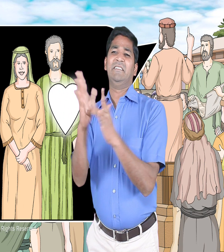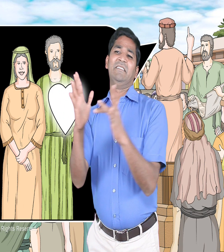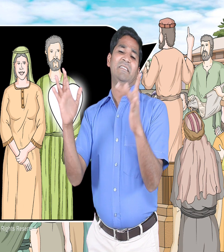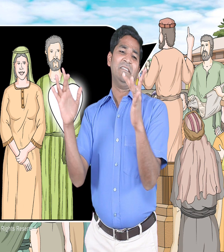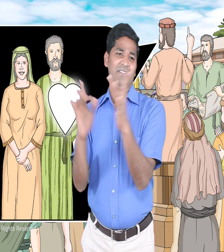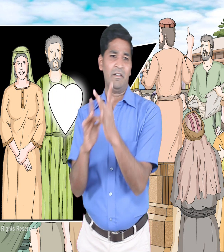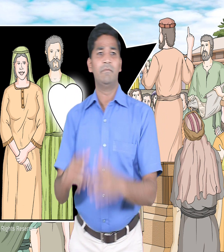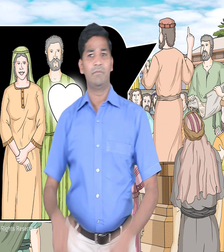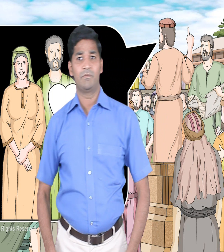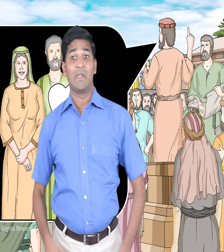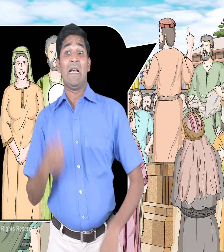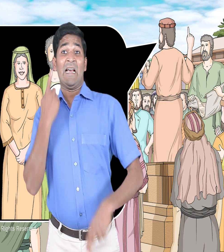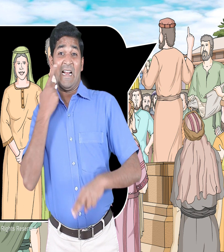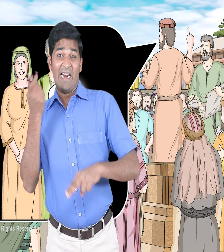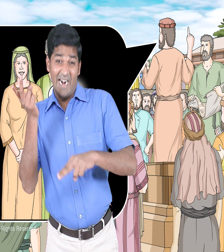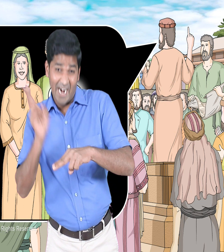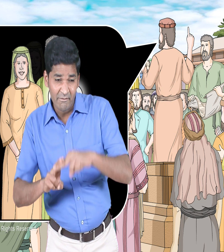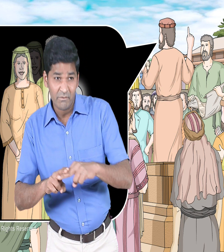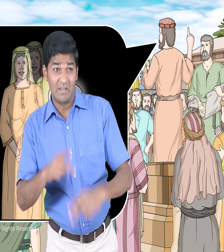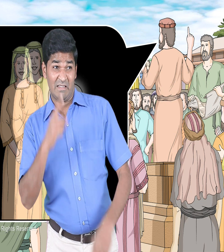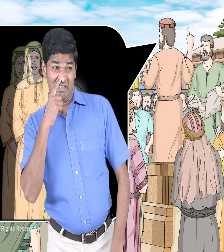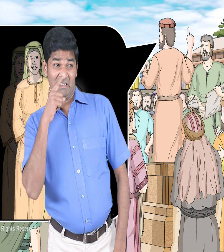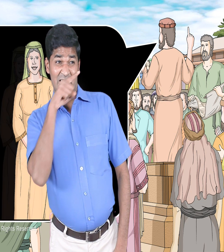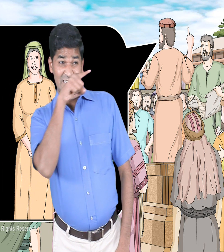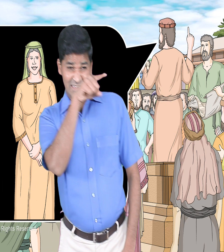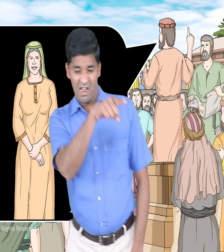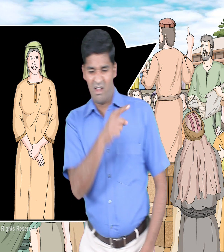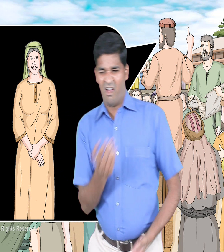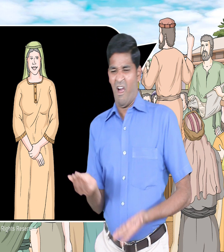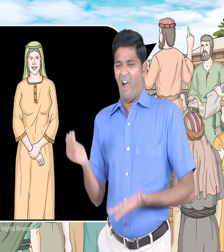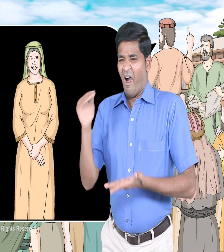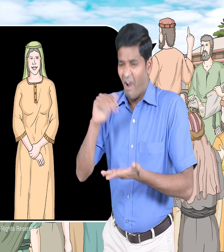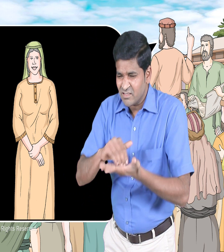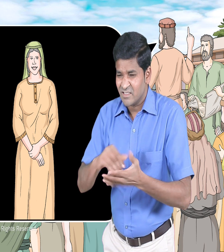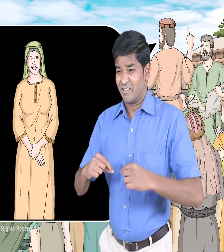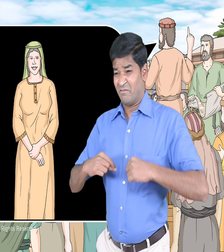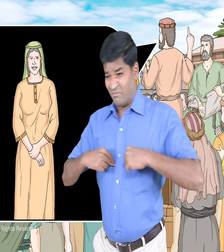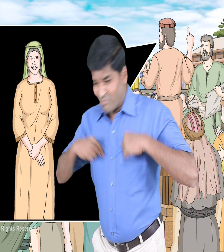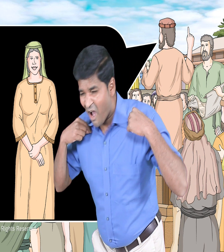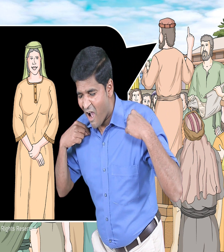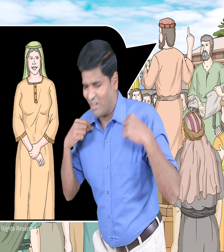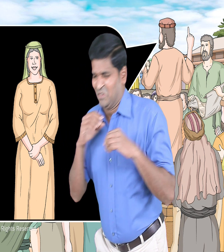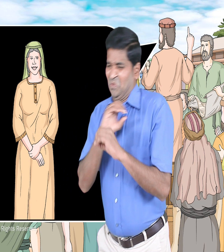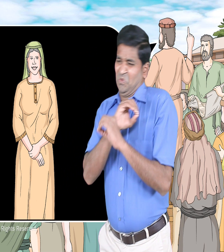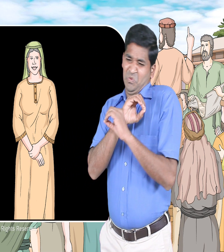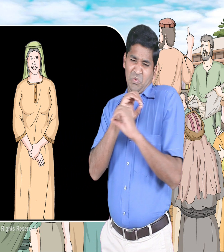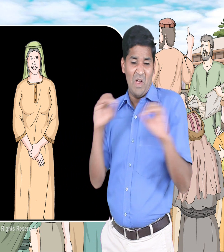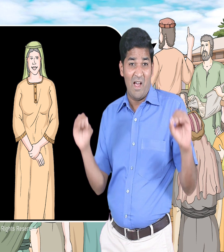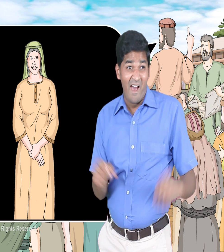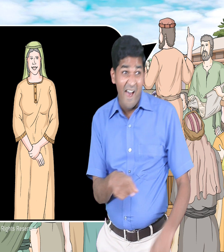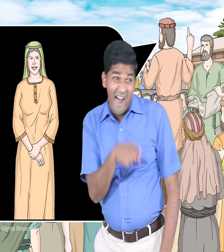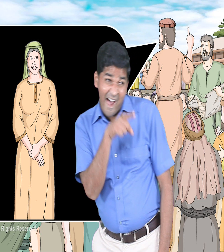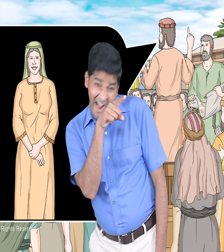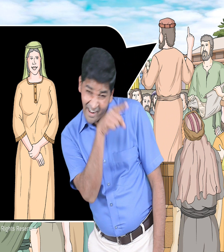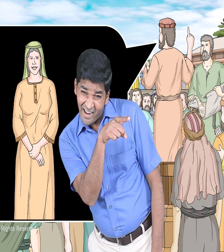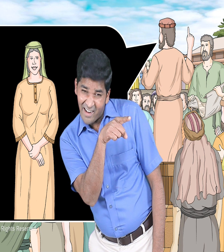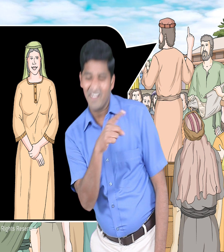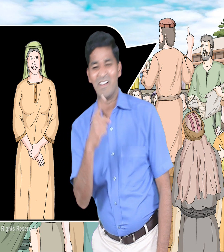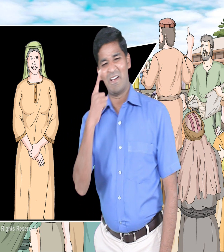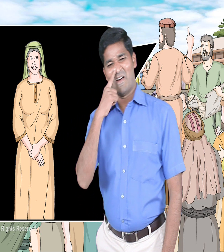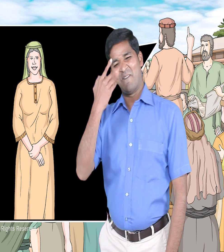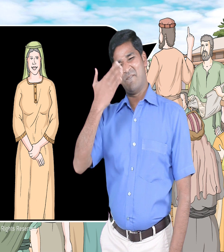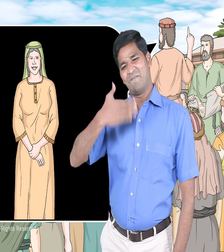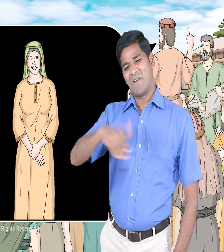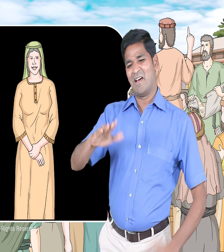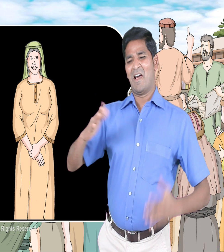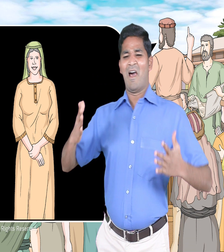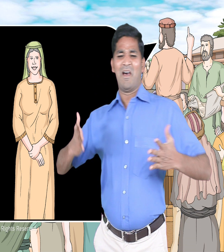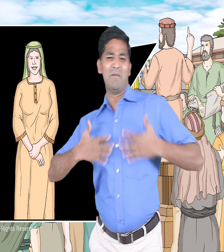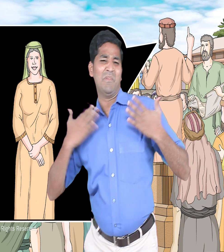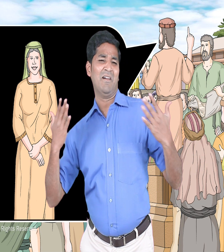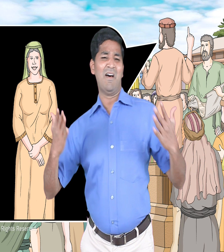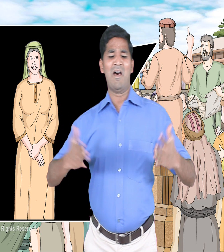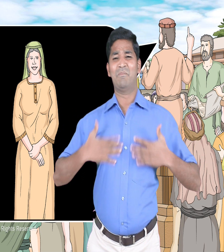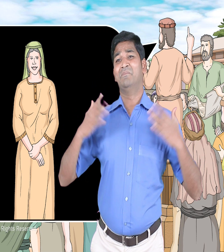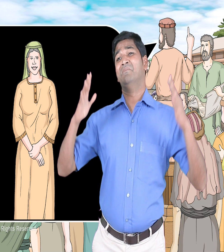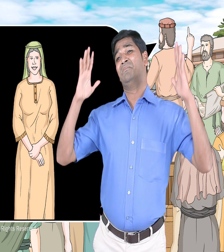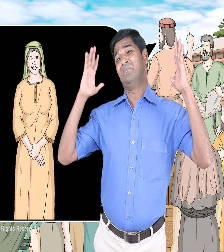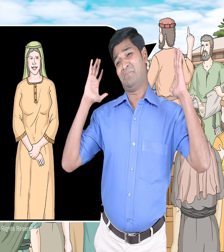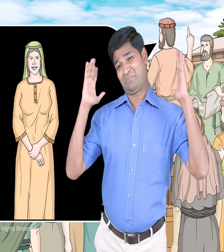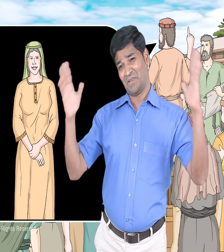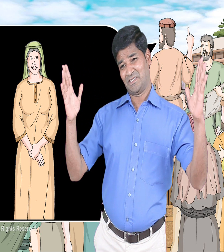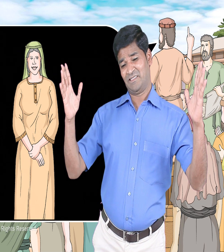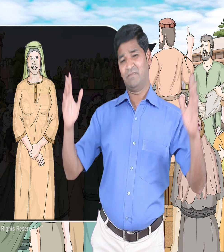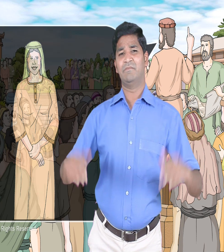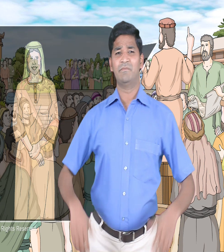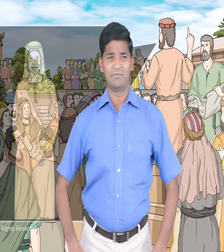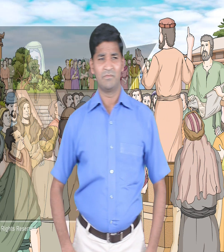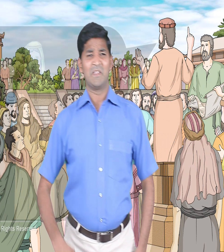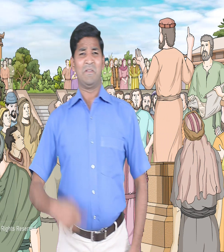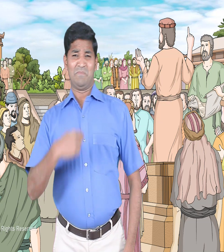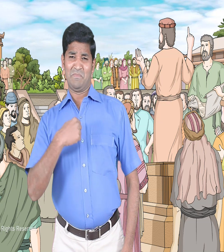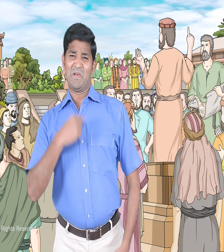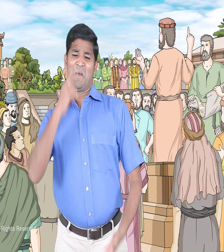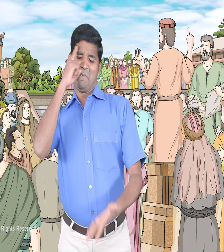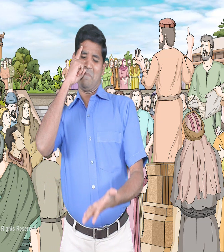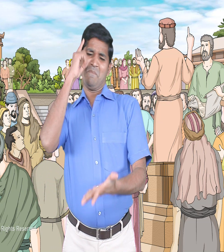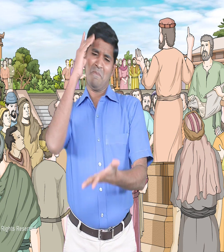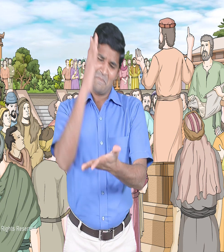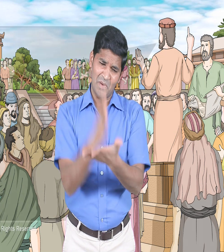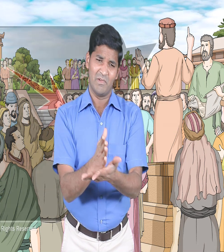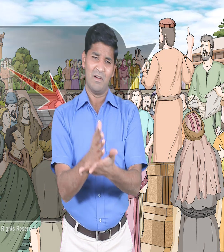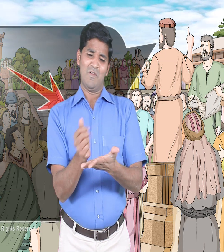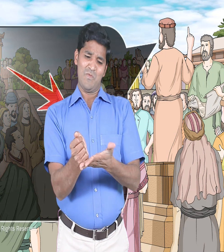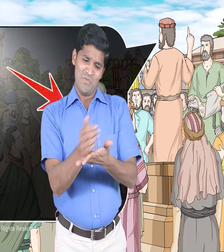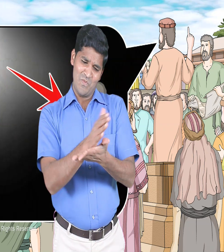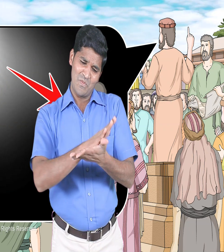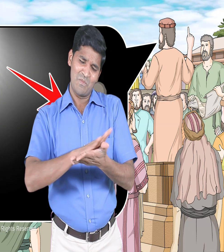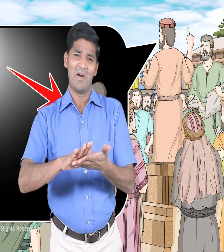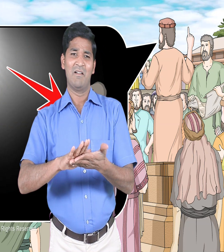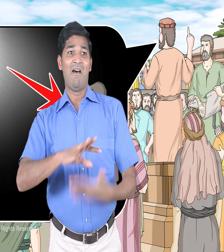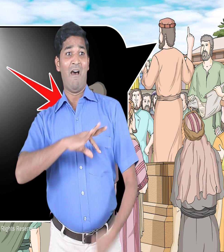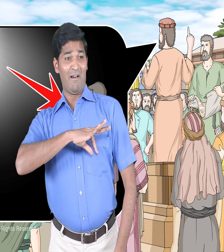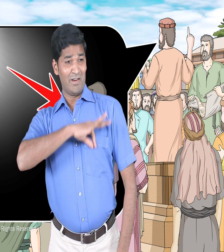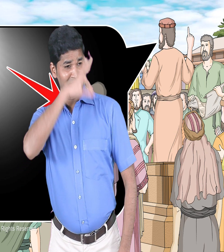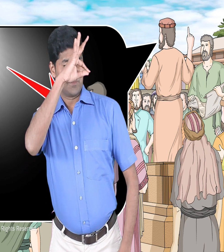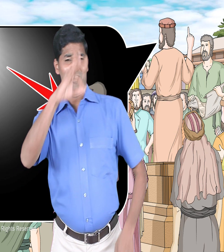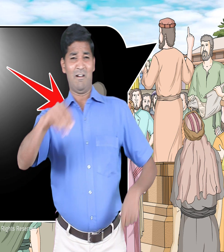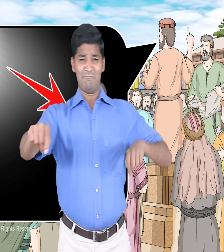In my judgment, however, she is happier if she remains as she is.